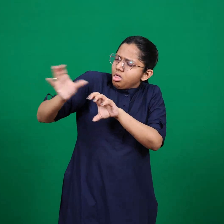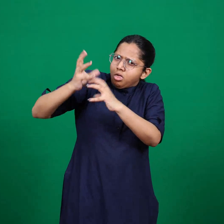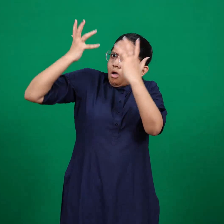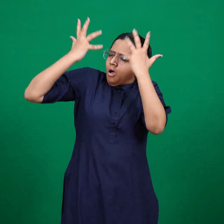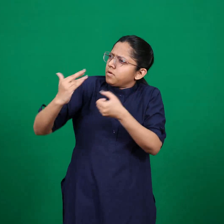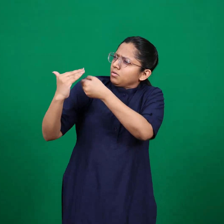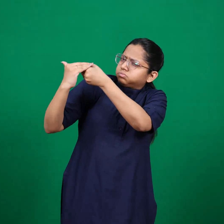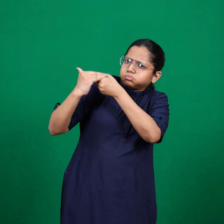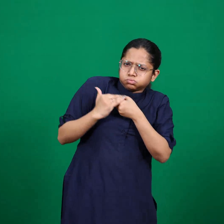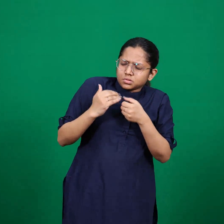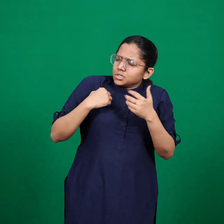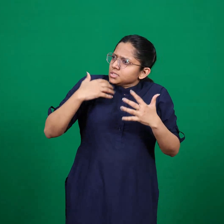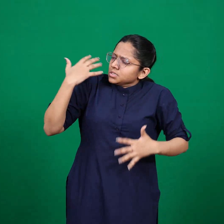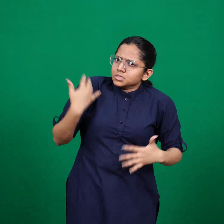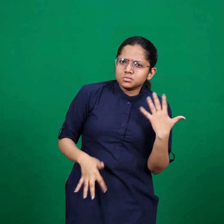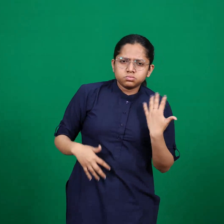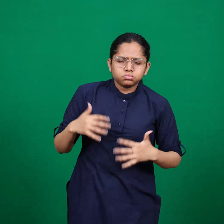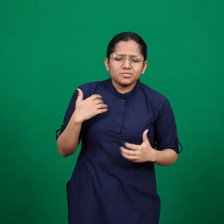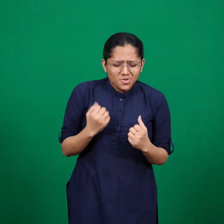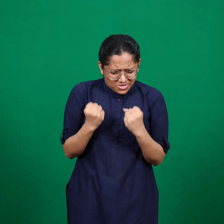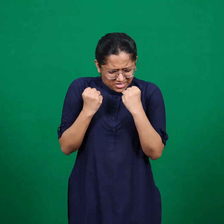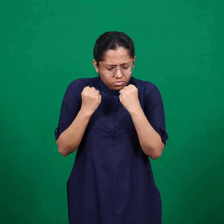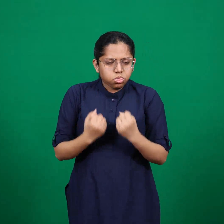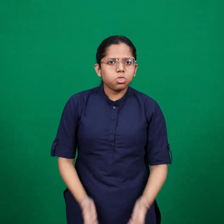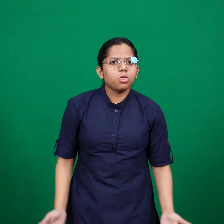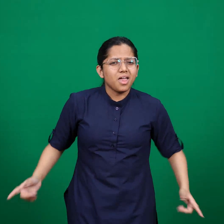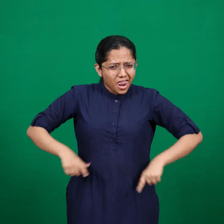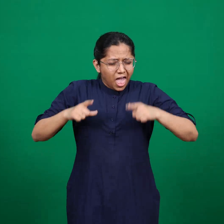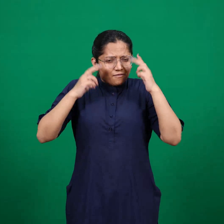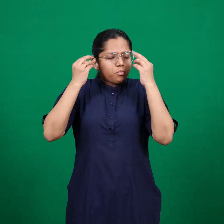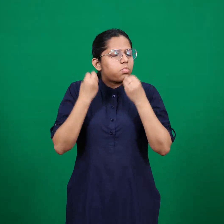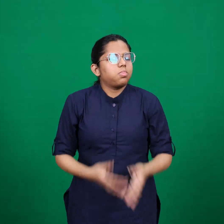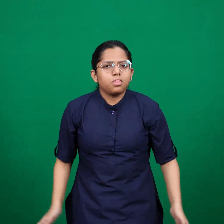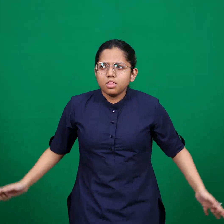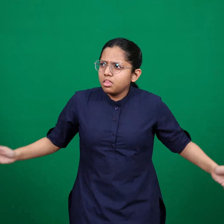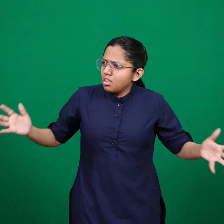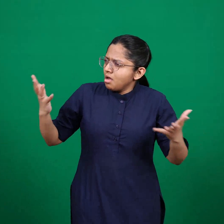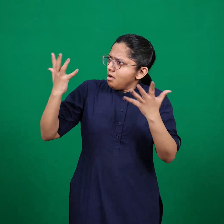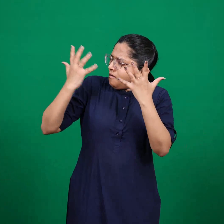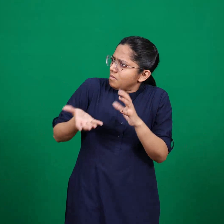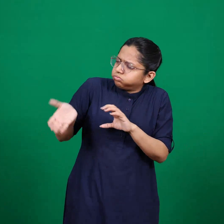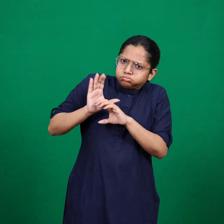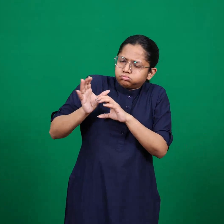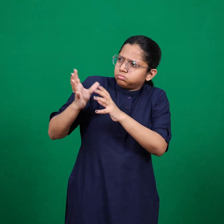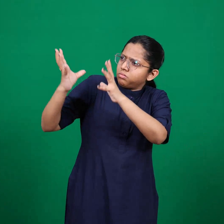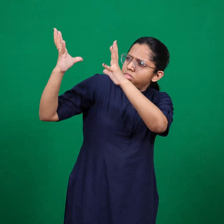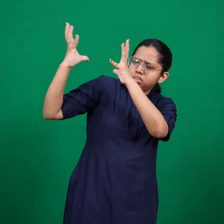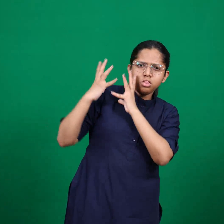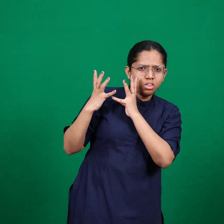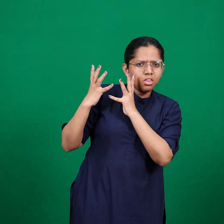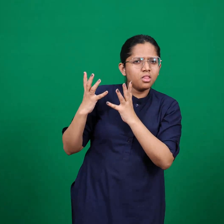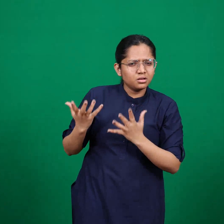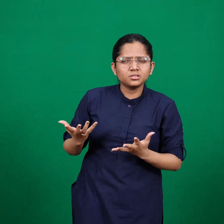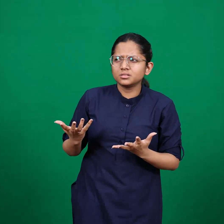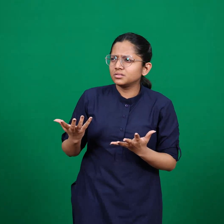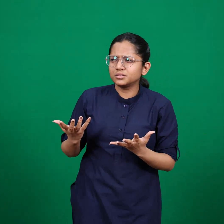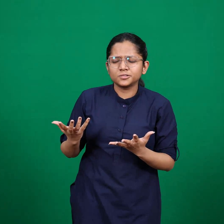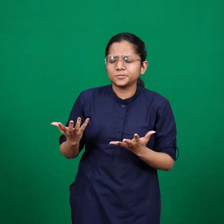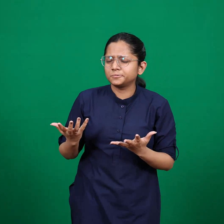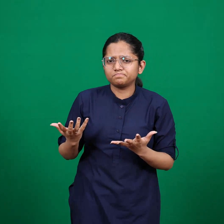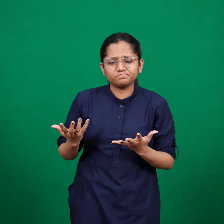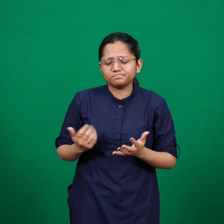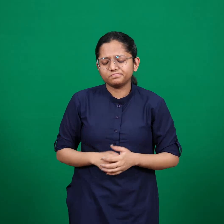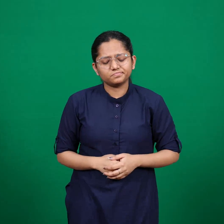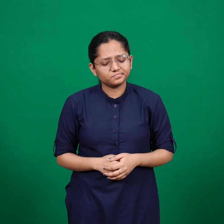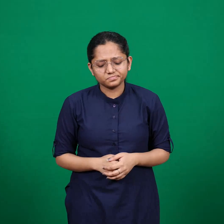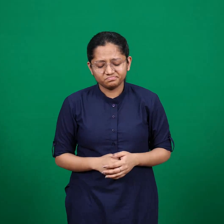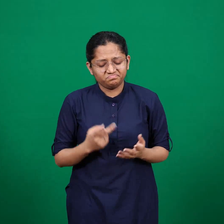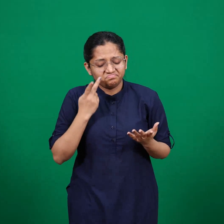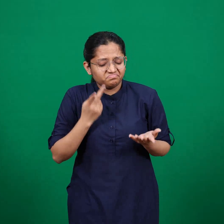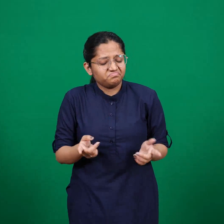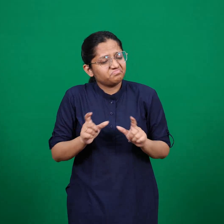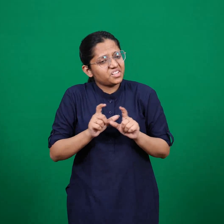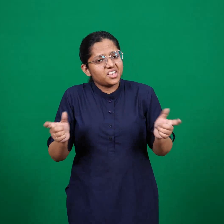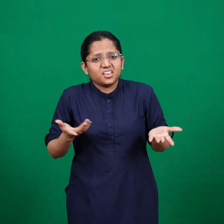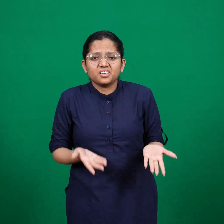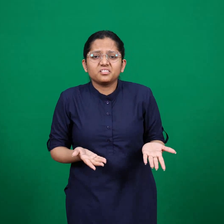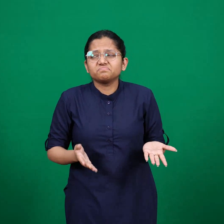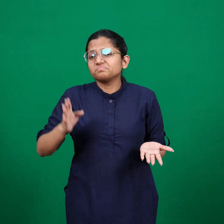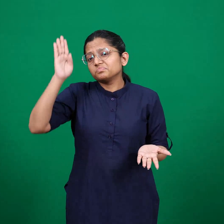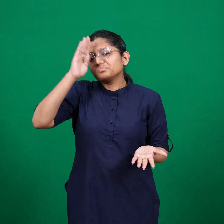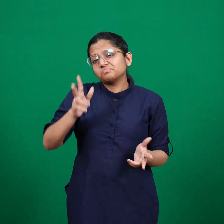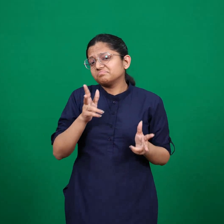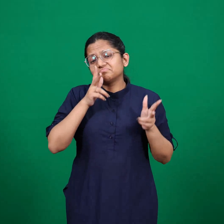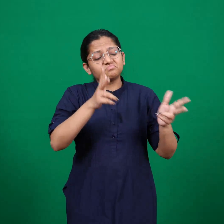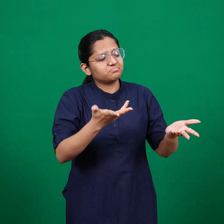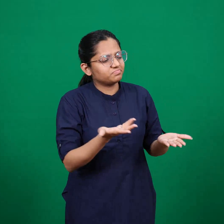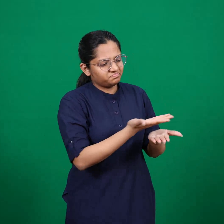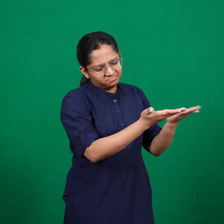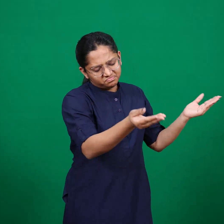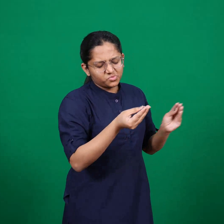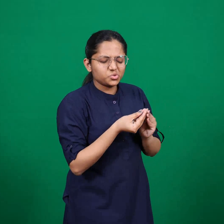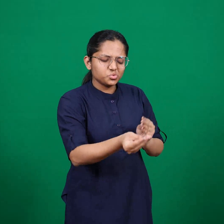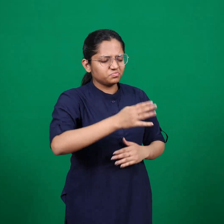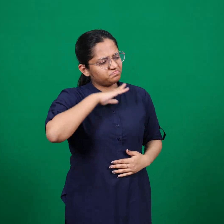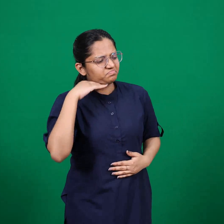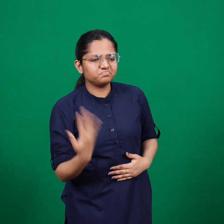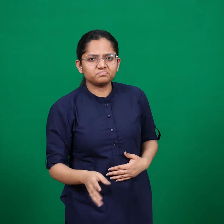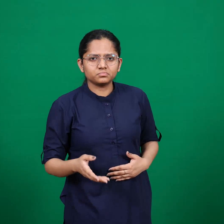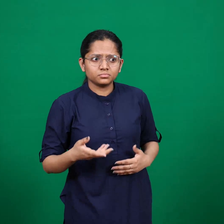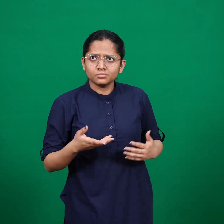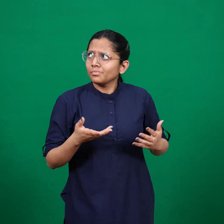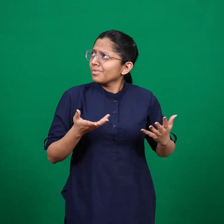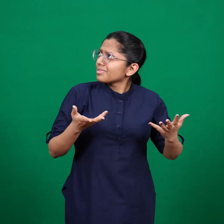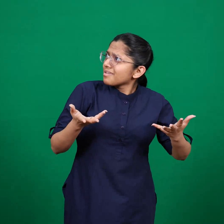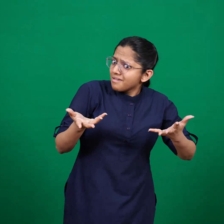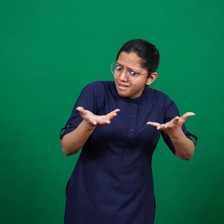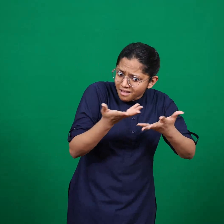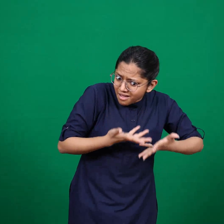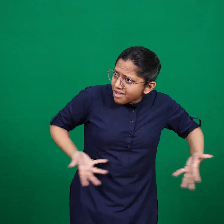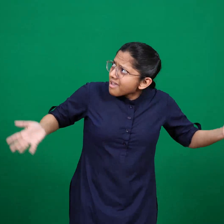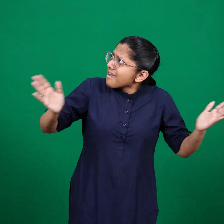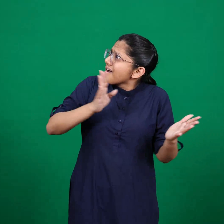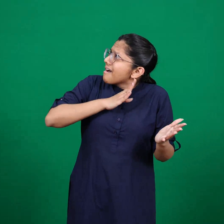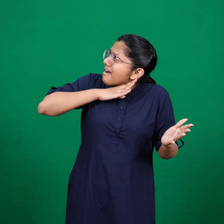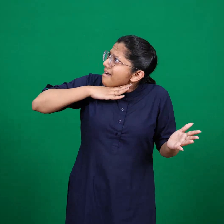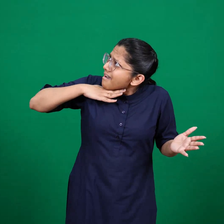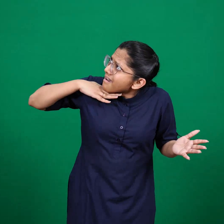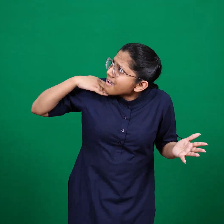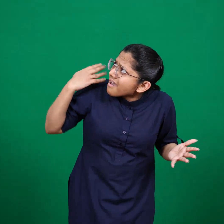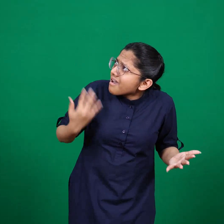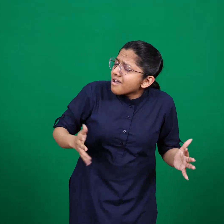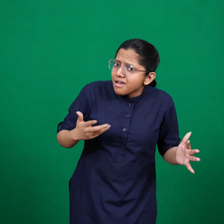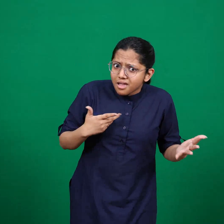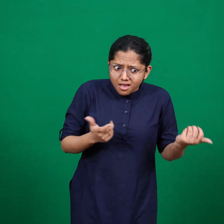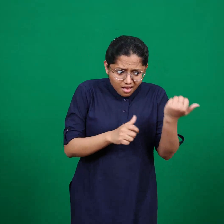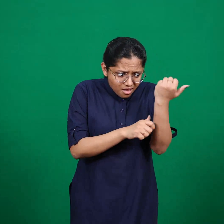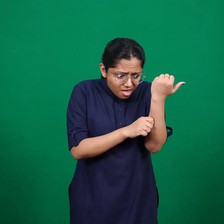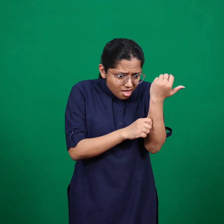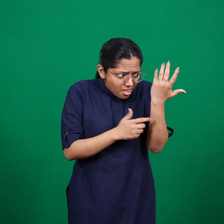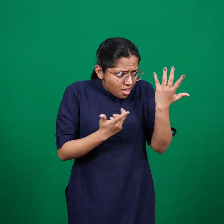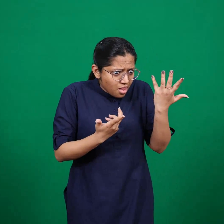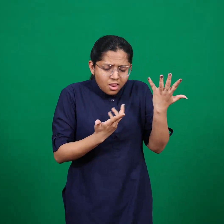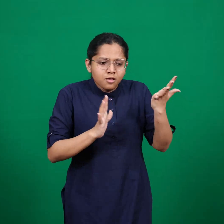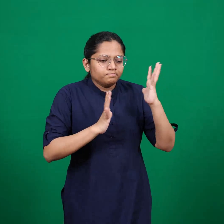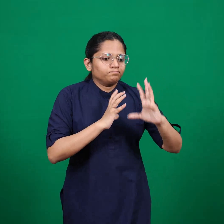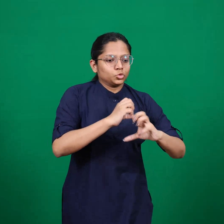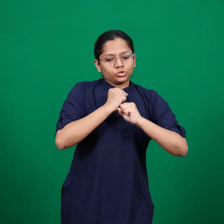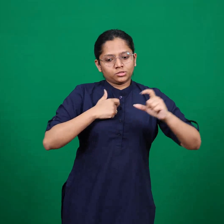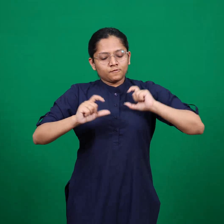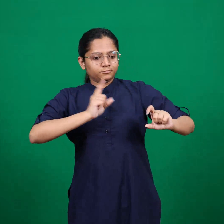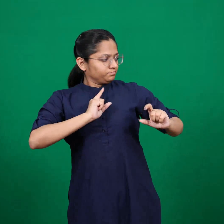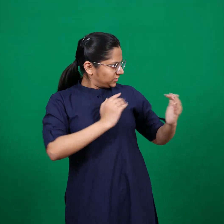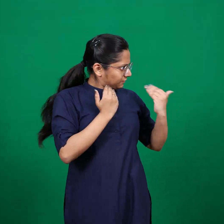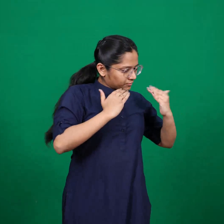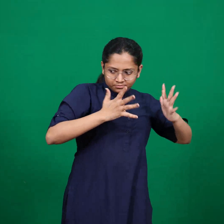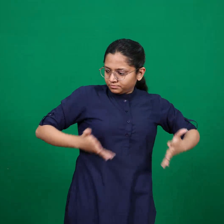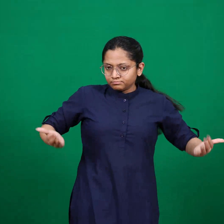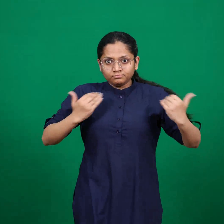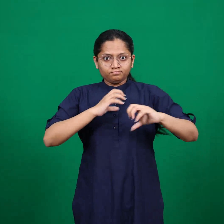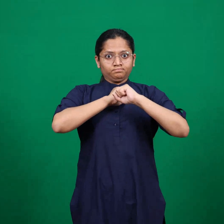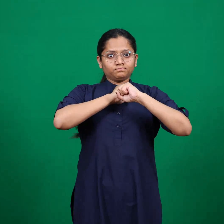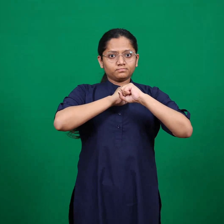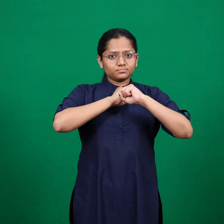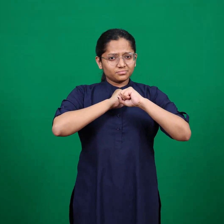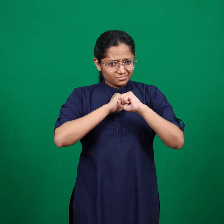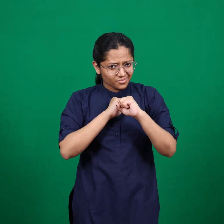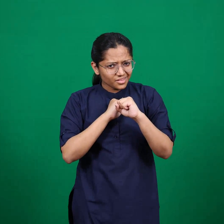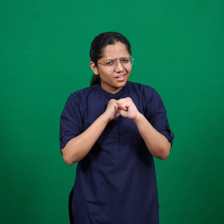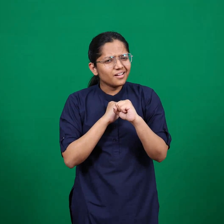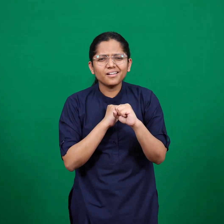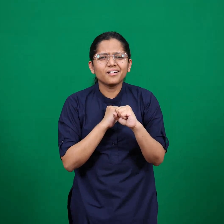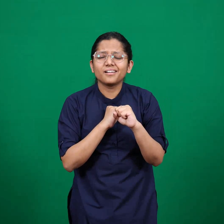We were under a burden far beyond our ability to endure, so that we despaired even of life.